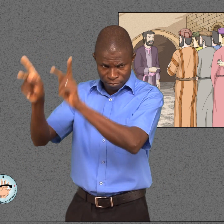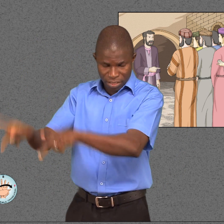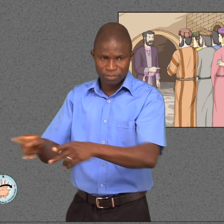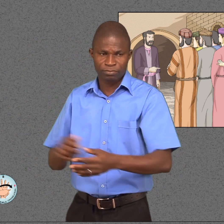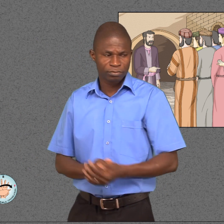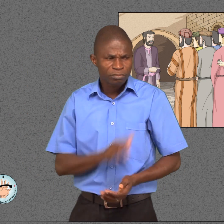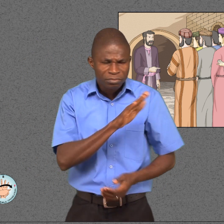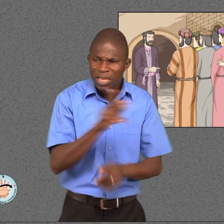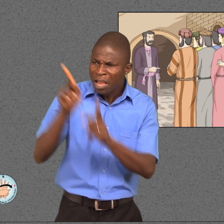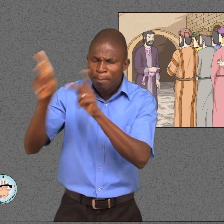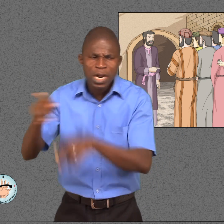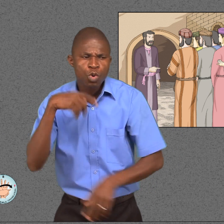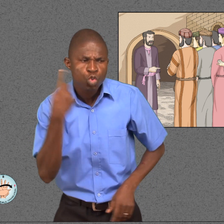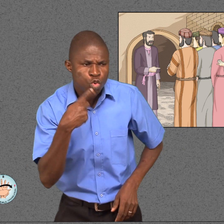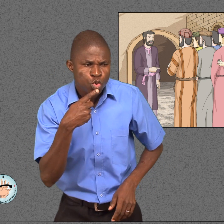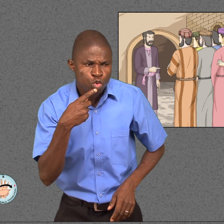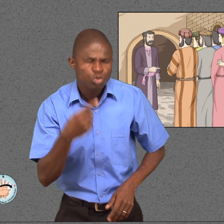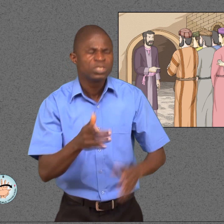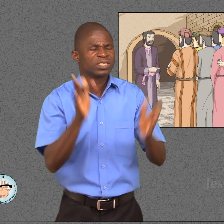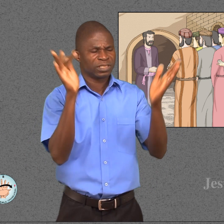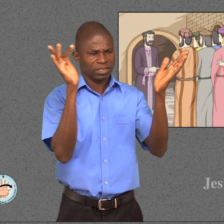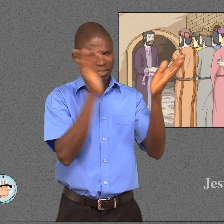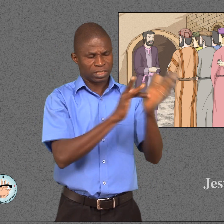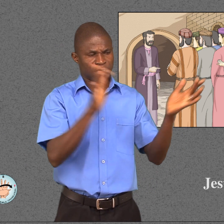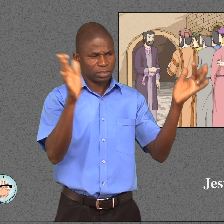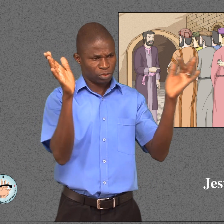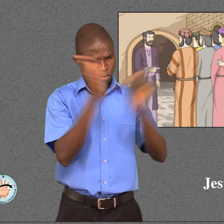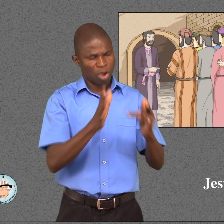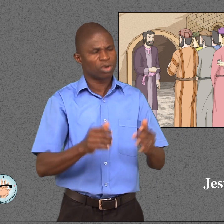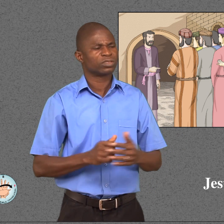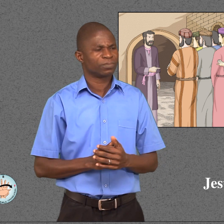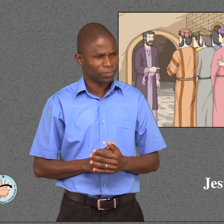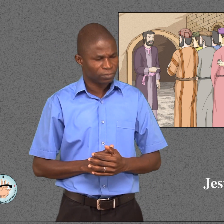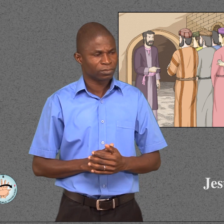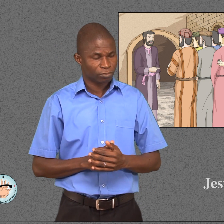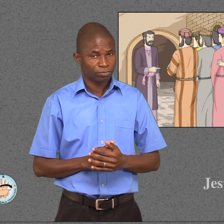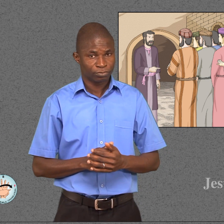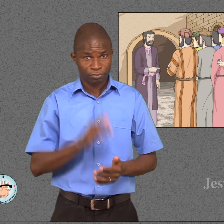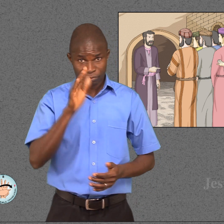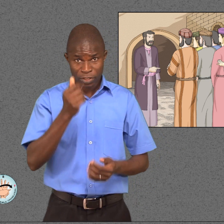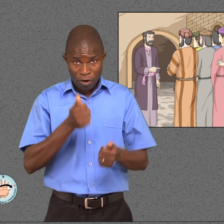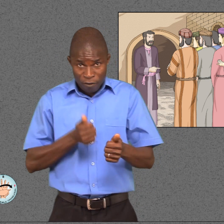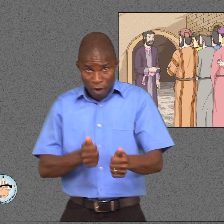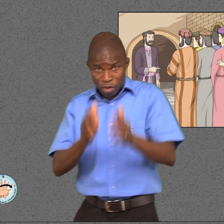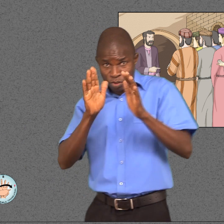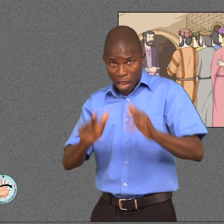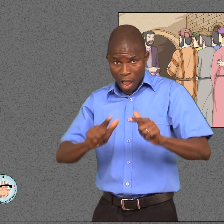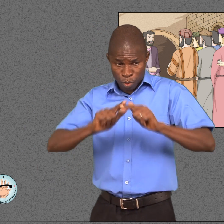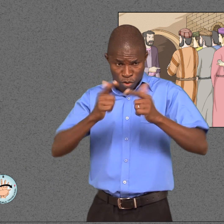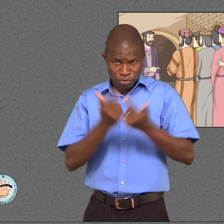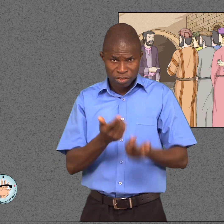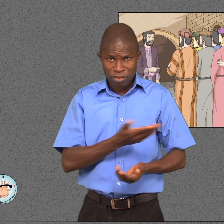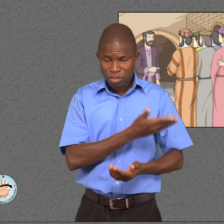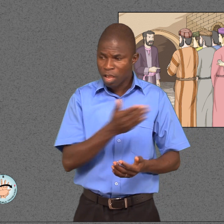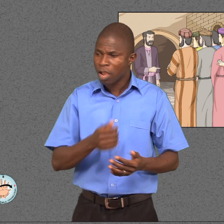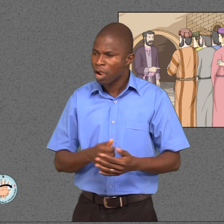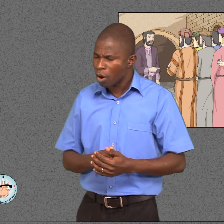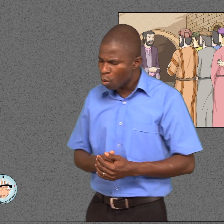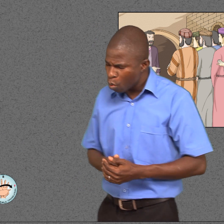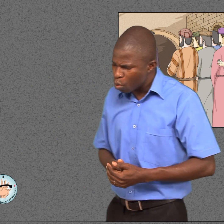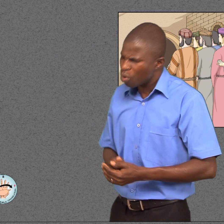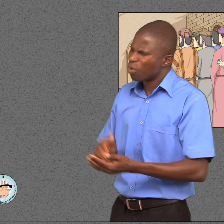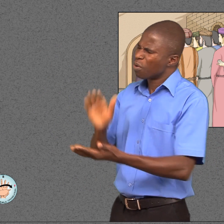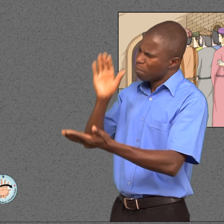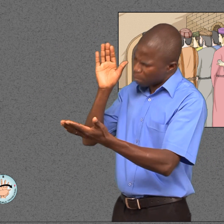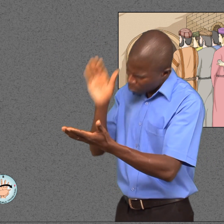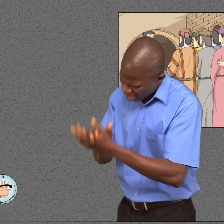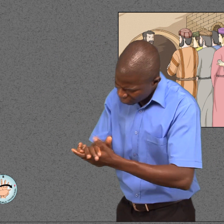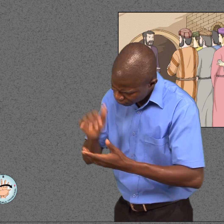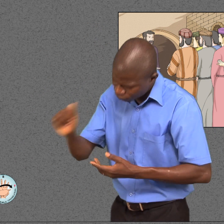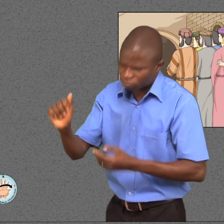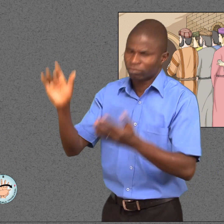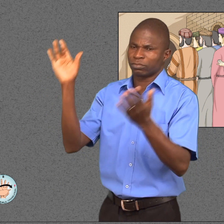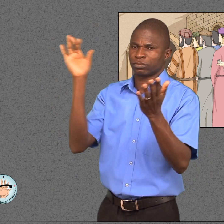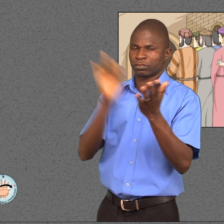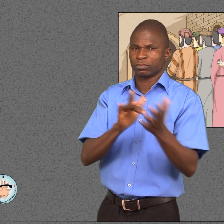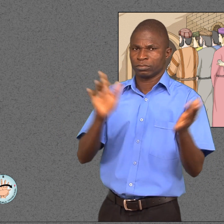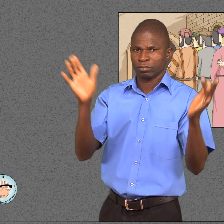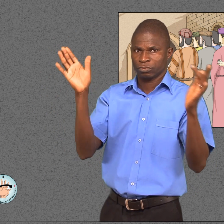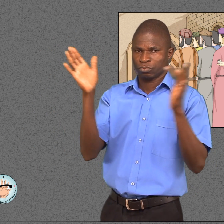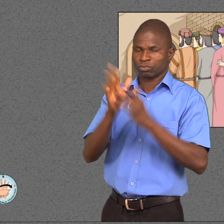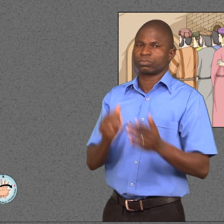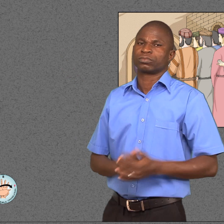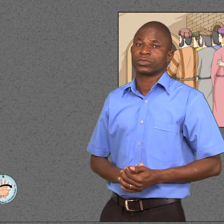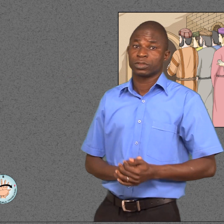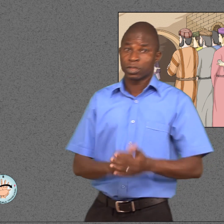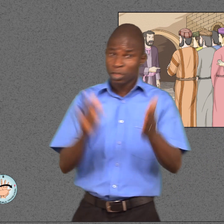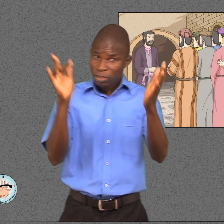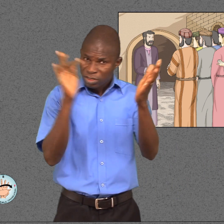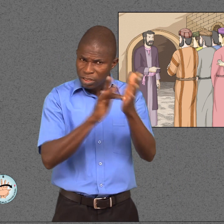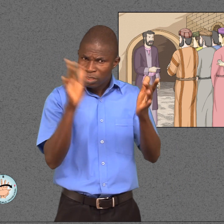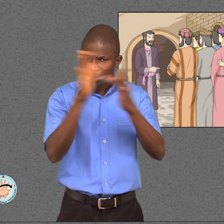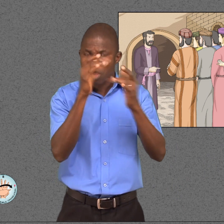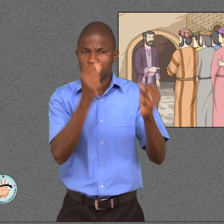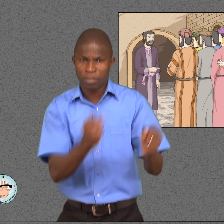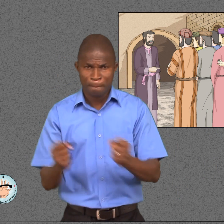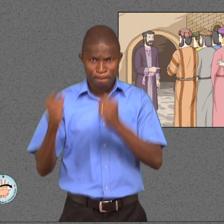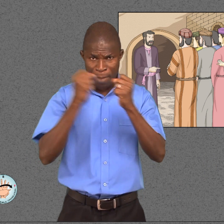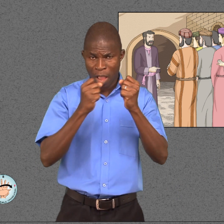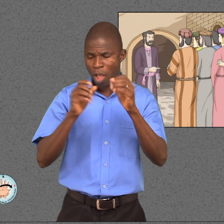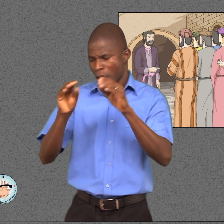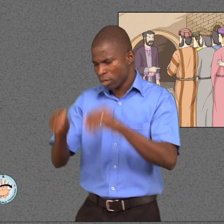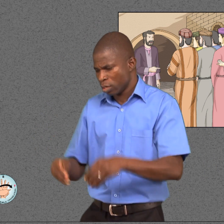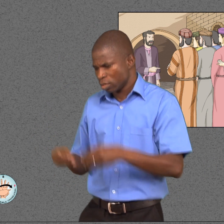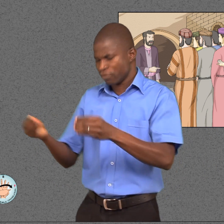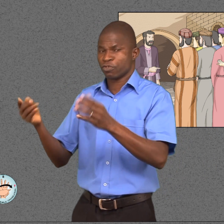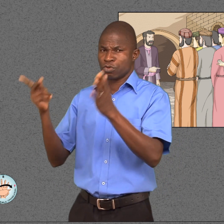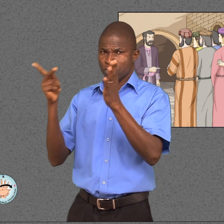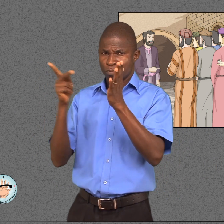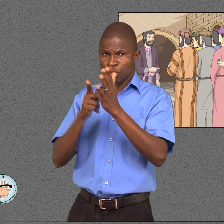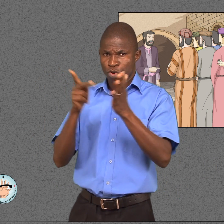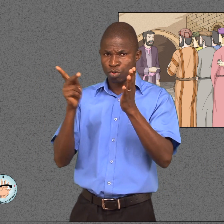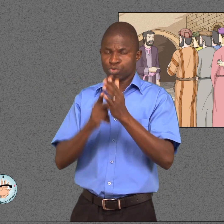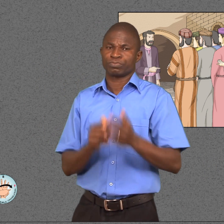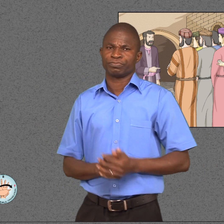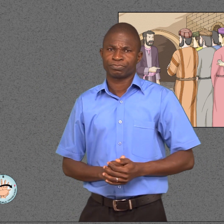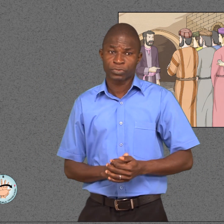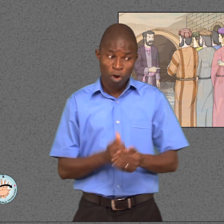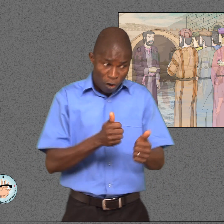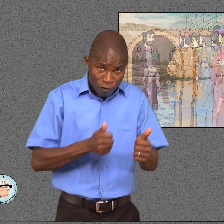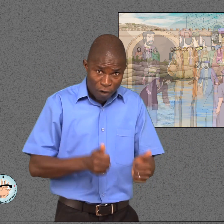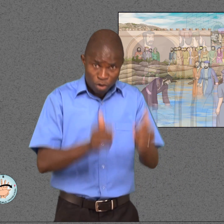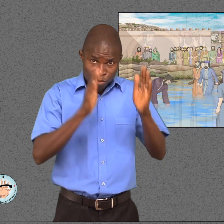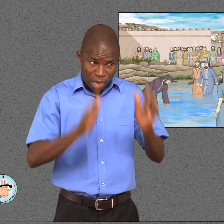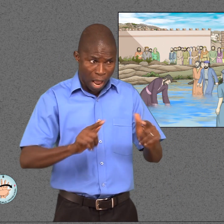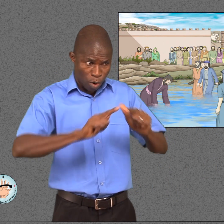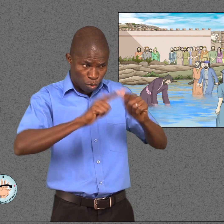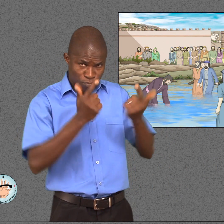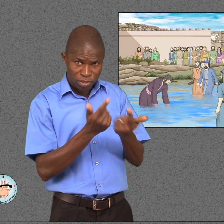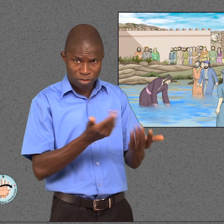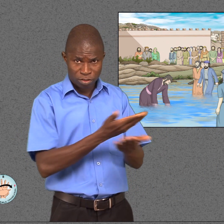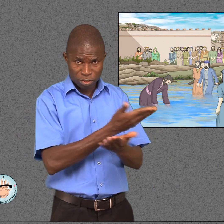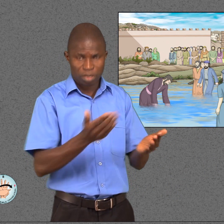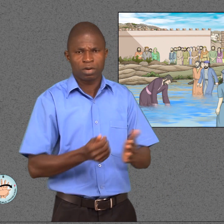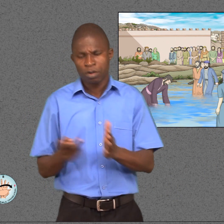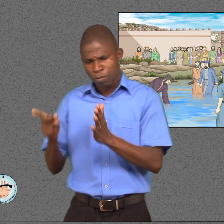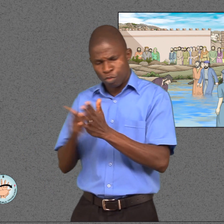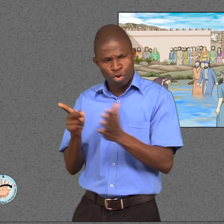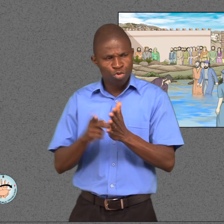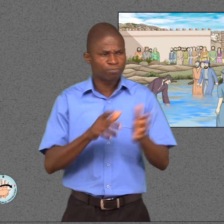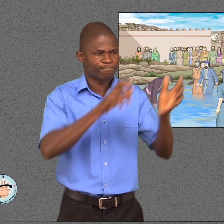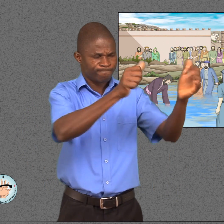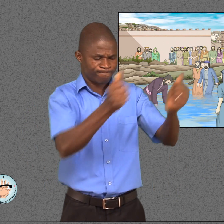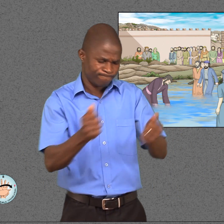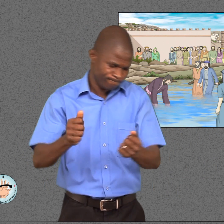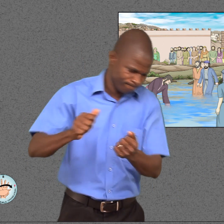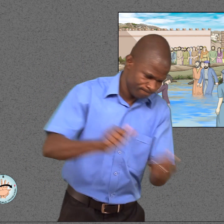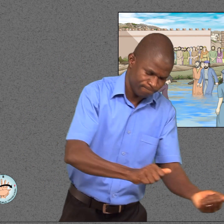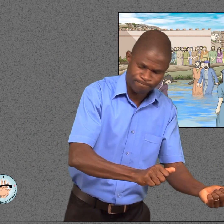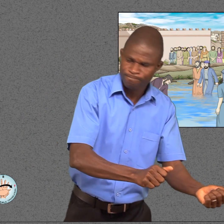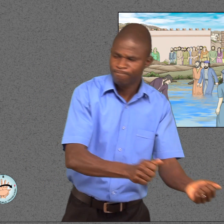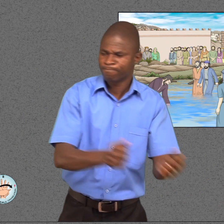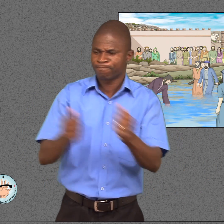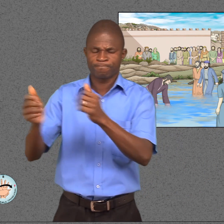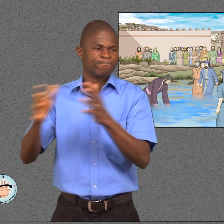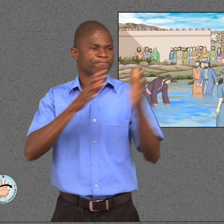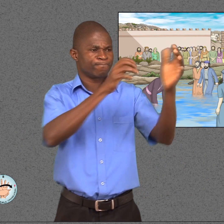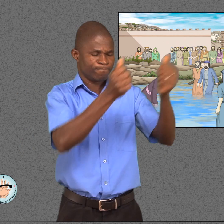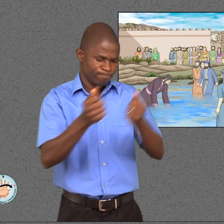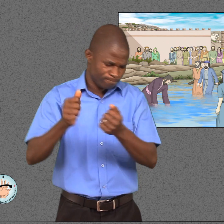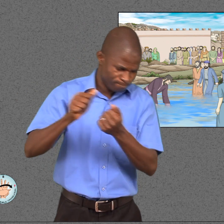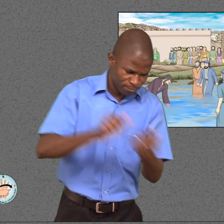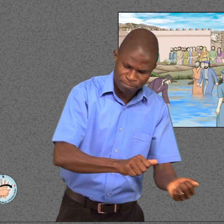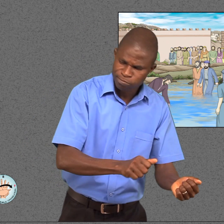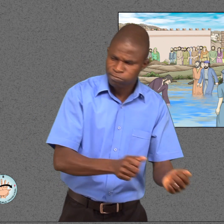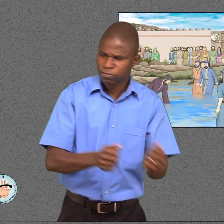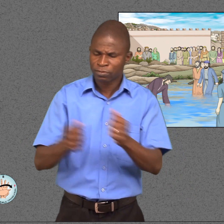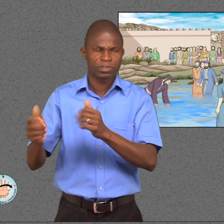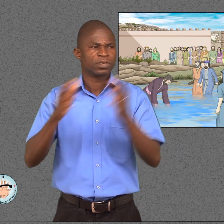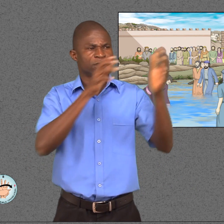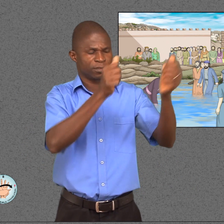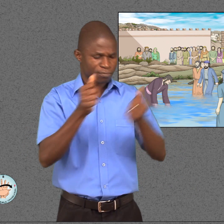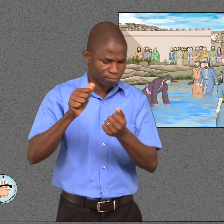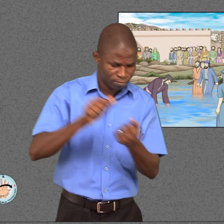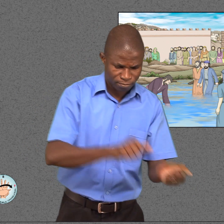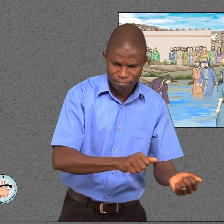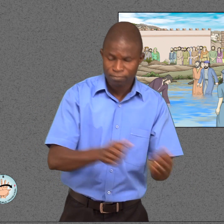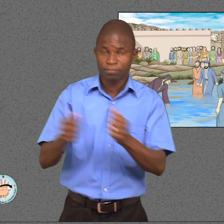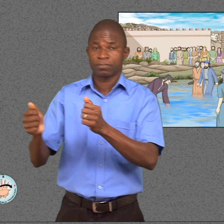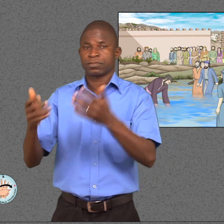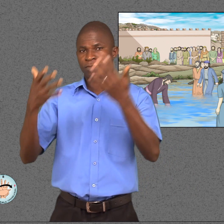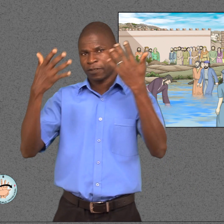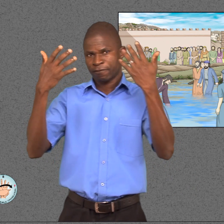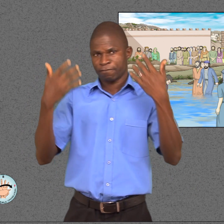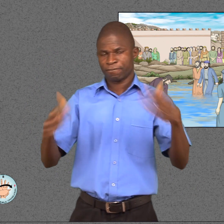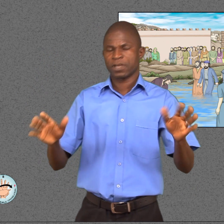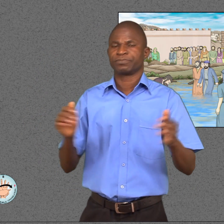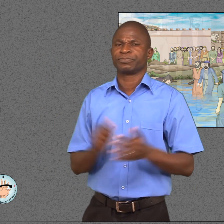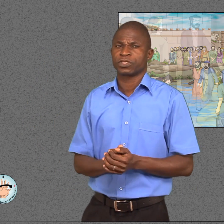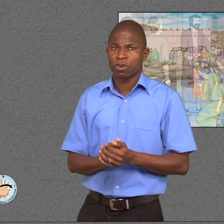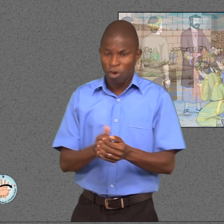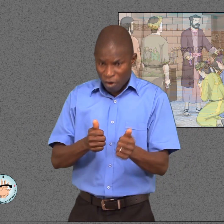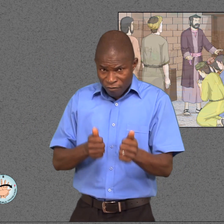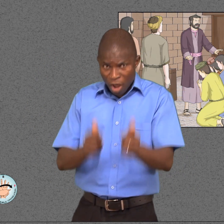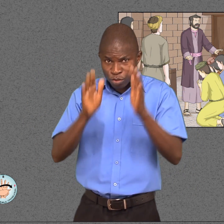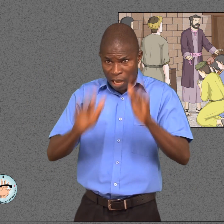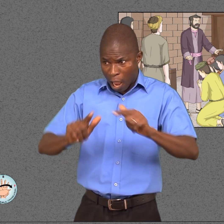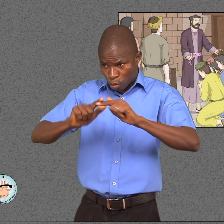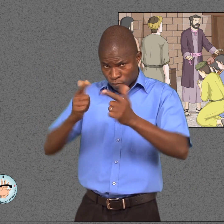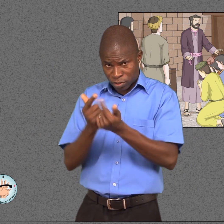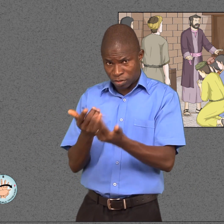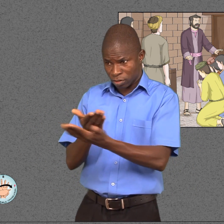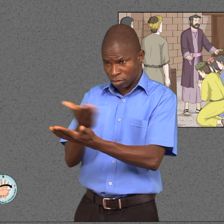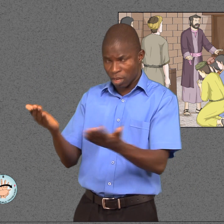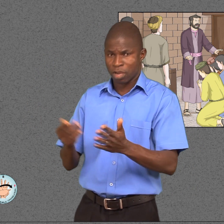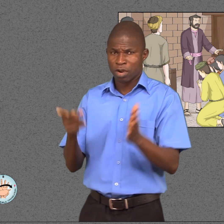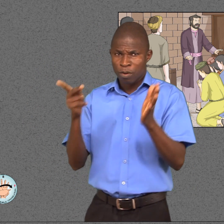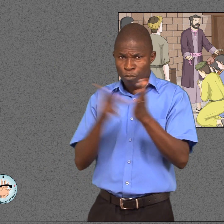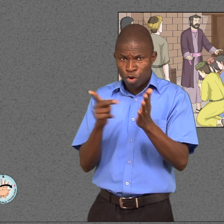He told the people to believe in the One coming after him, that is, in Jesus.” On hearing this, they were baptized into the name of the Lord Jesus.